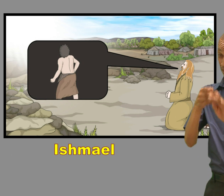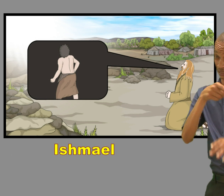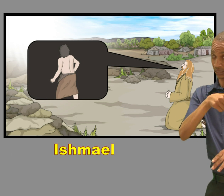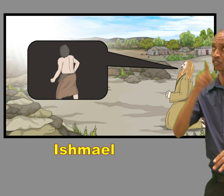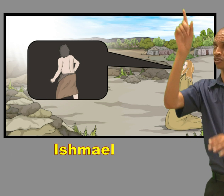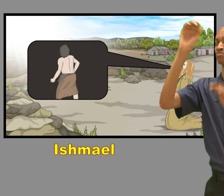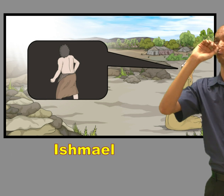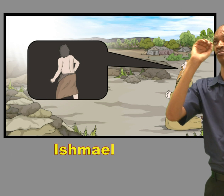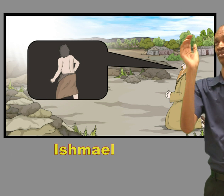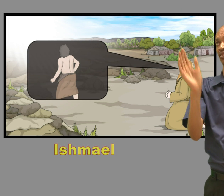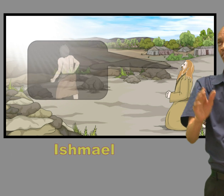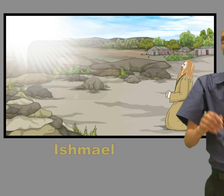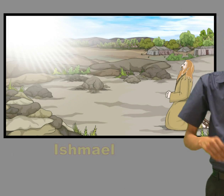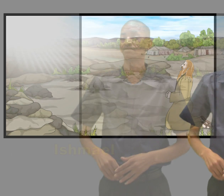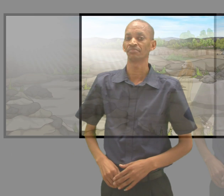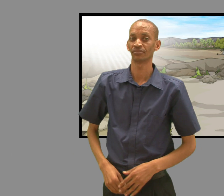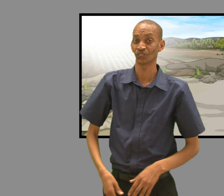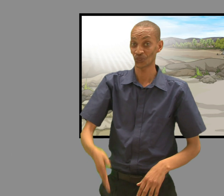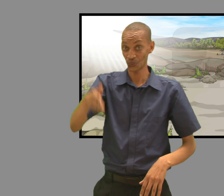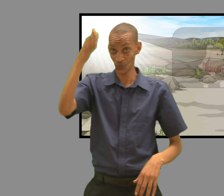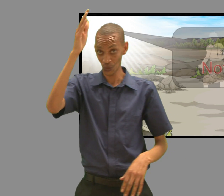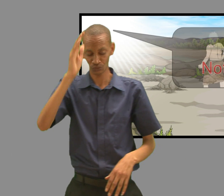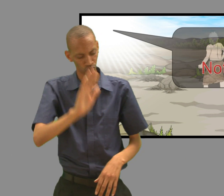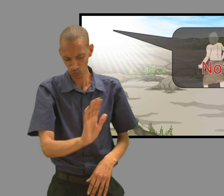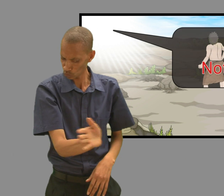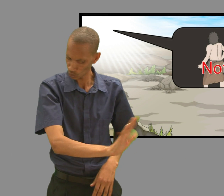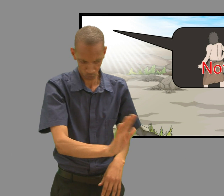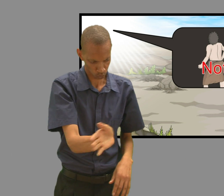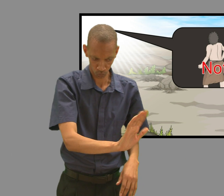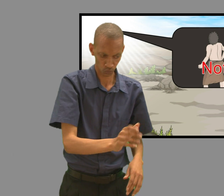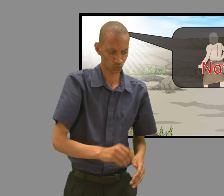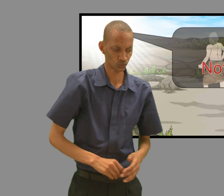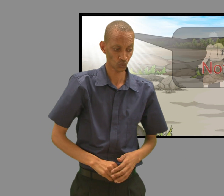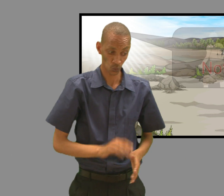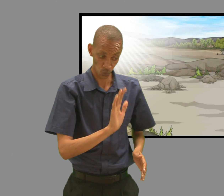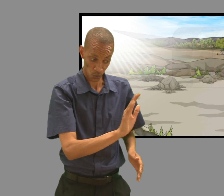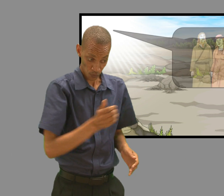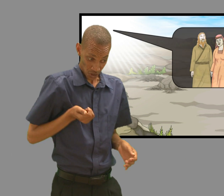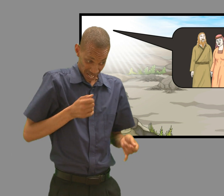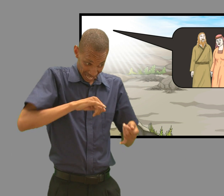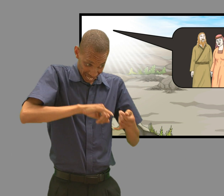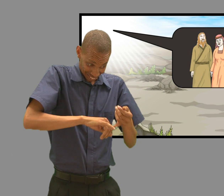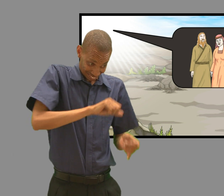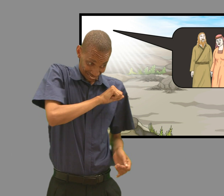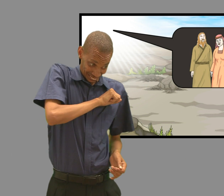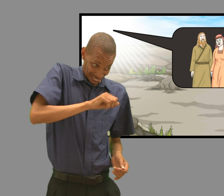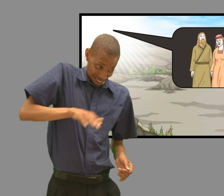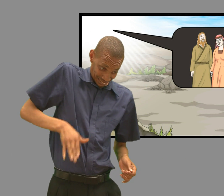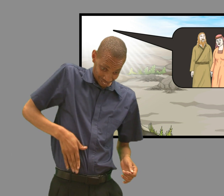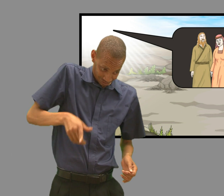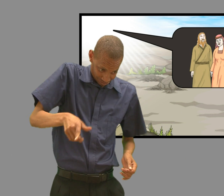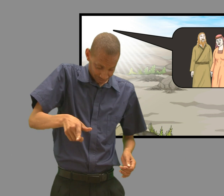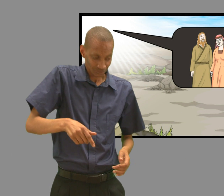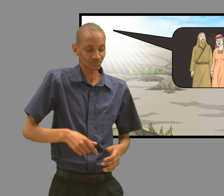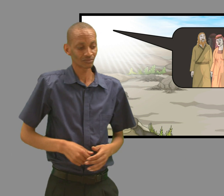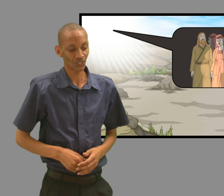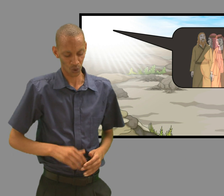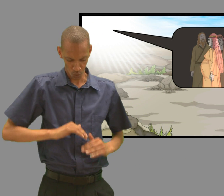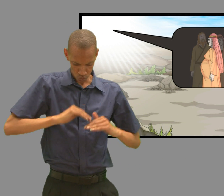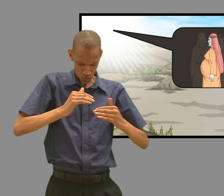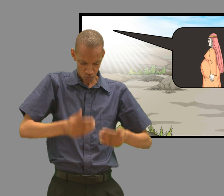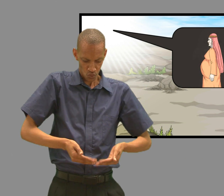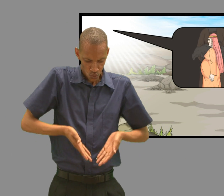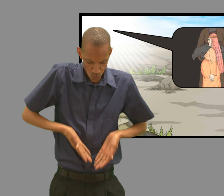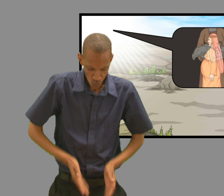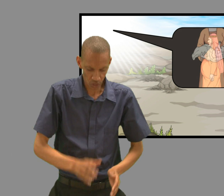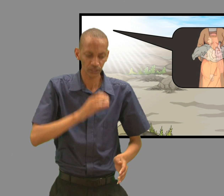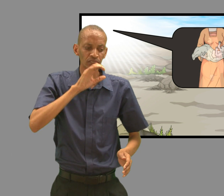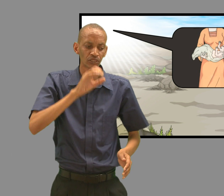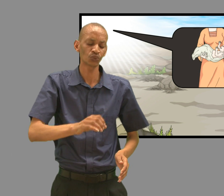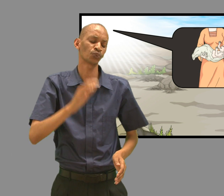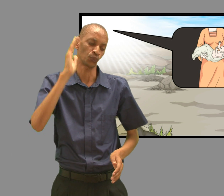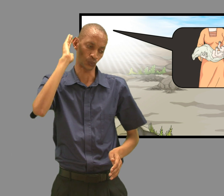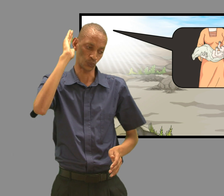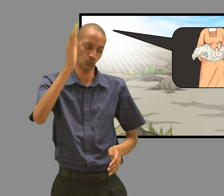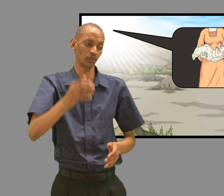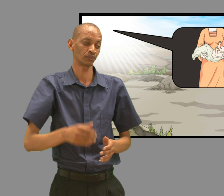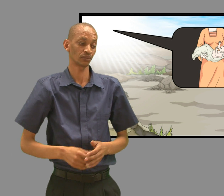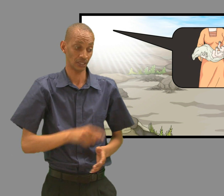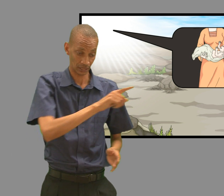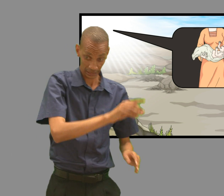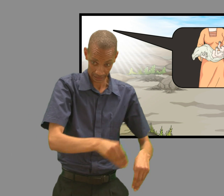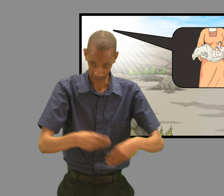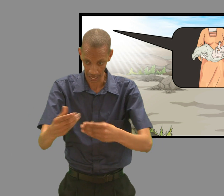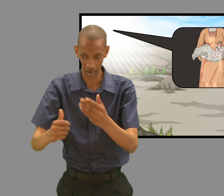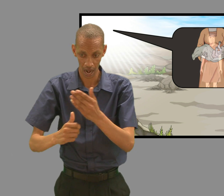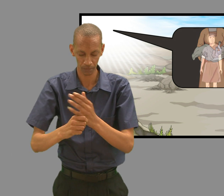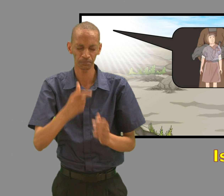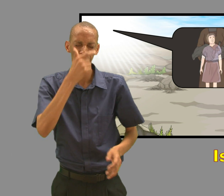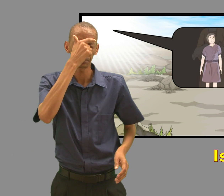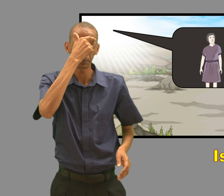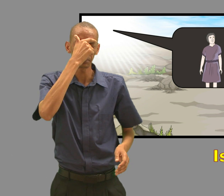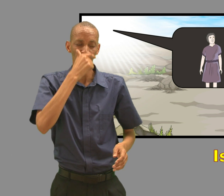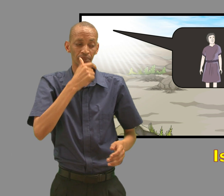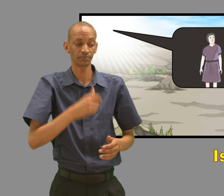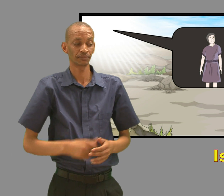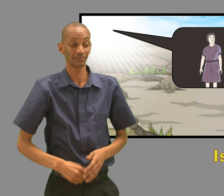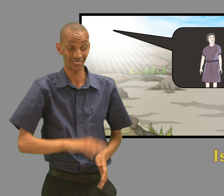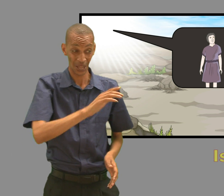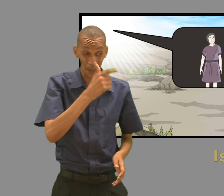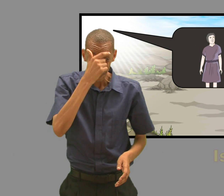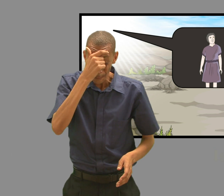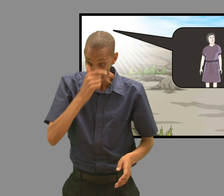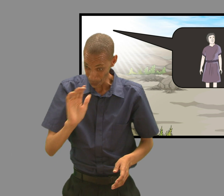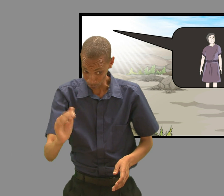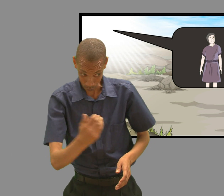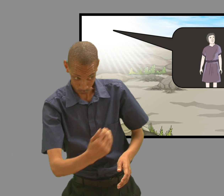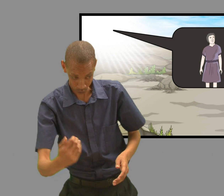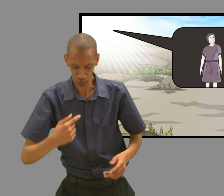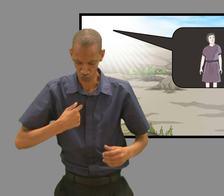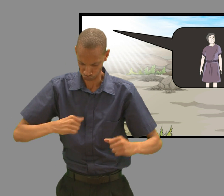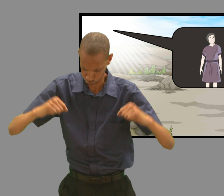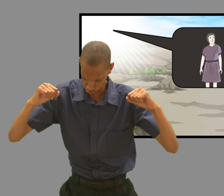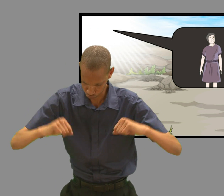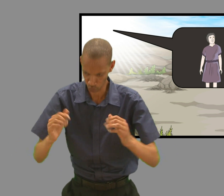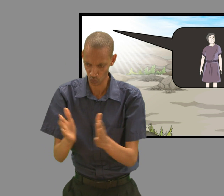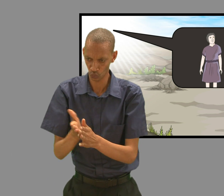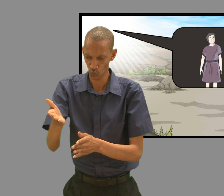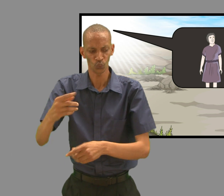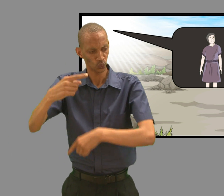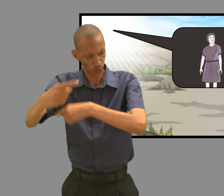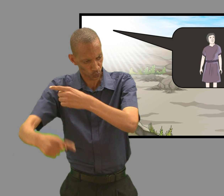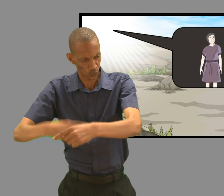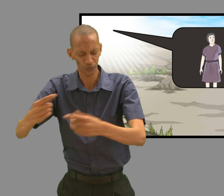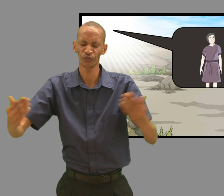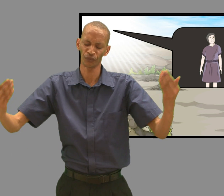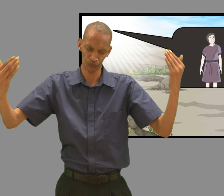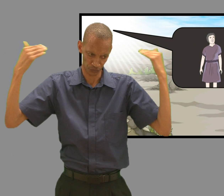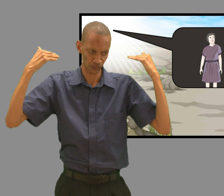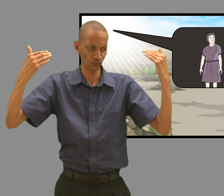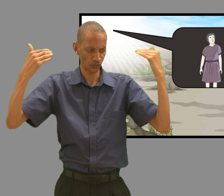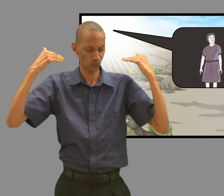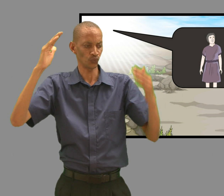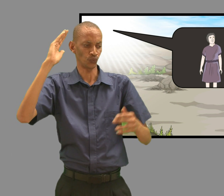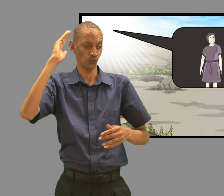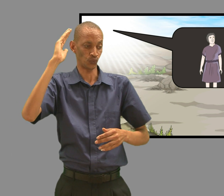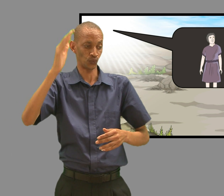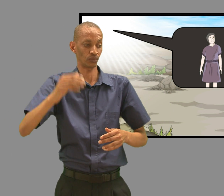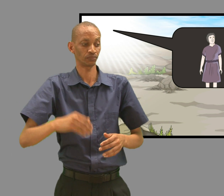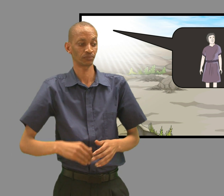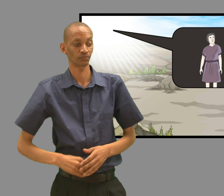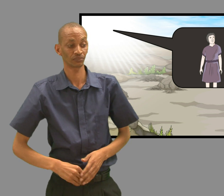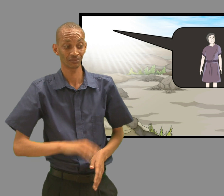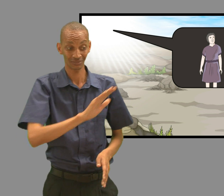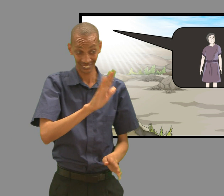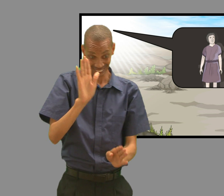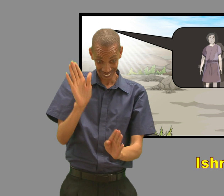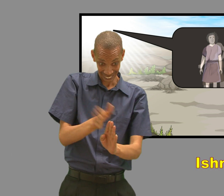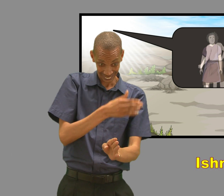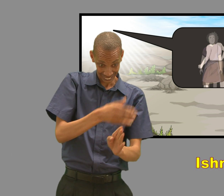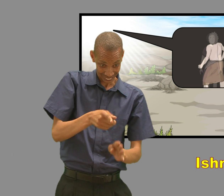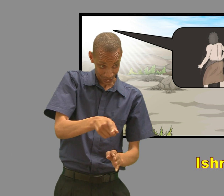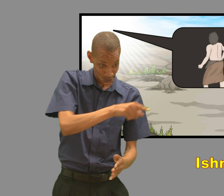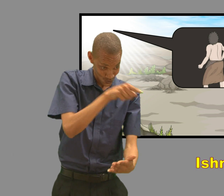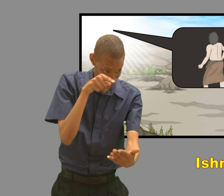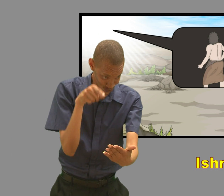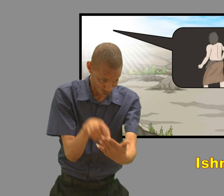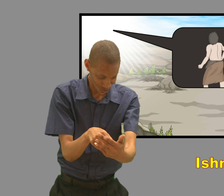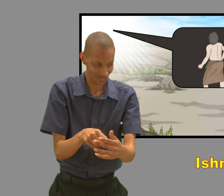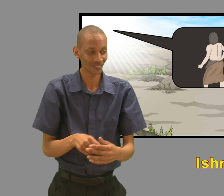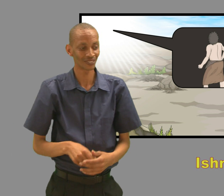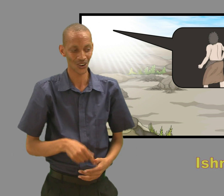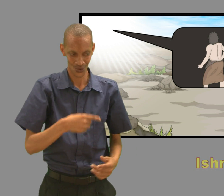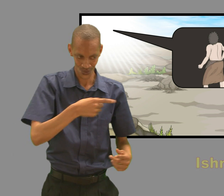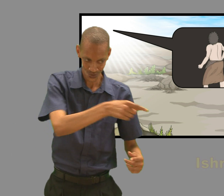But God replied, “Your wife Sarah will indeed bear you a son, and you are to name him Isaac. I will establish My covenant with him as an everlasting covenant for his descendants after him.